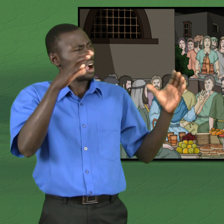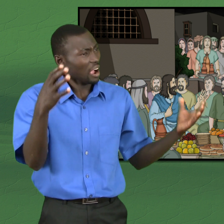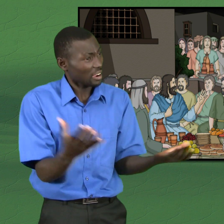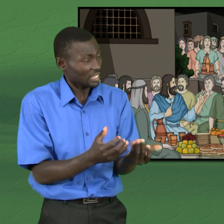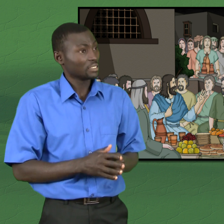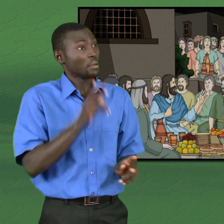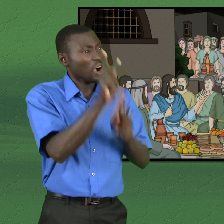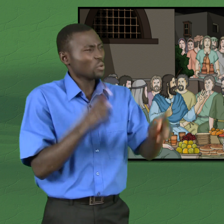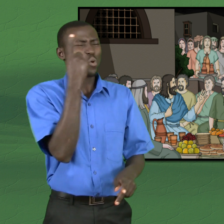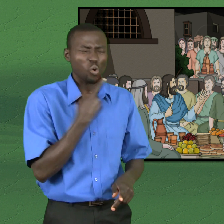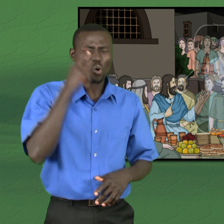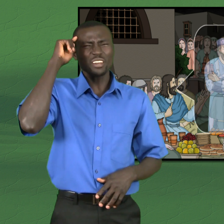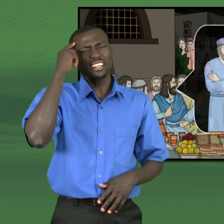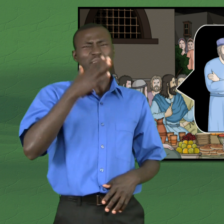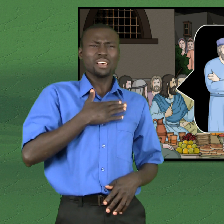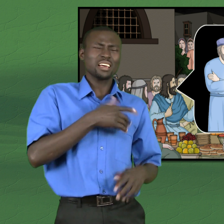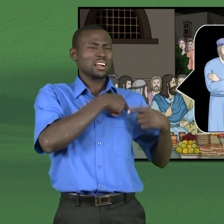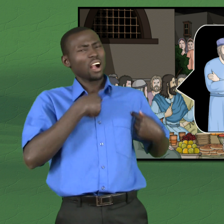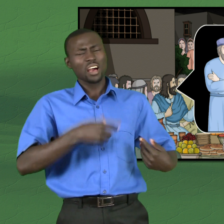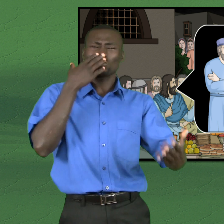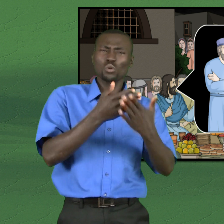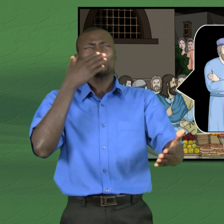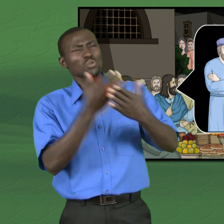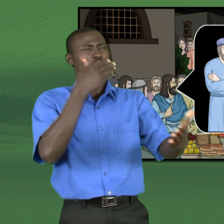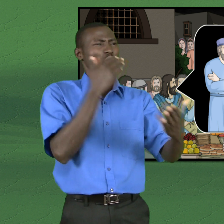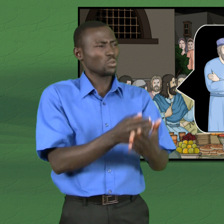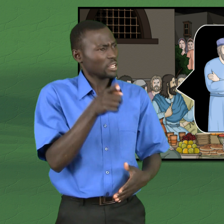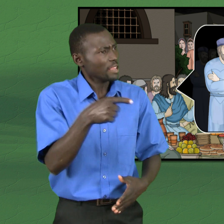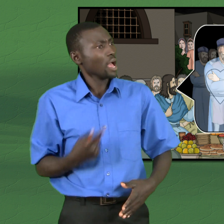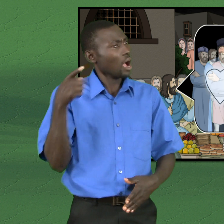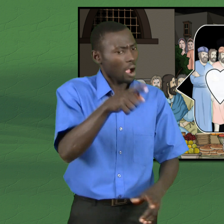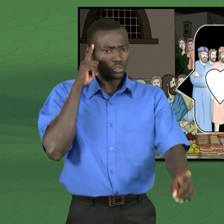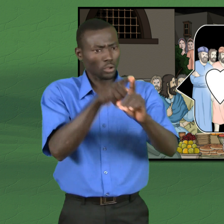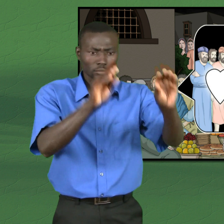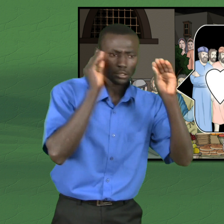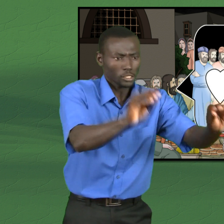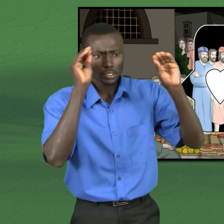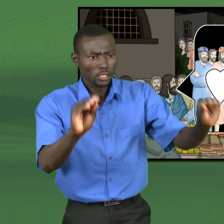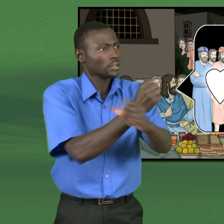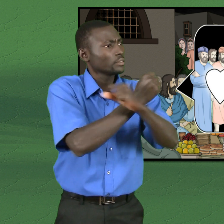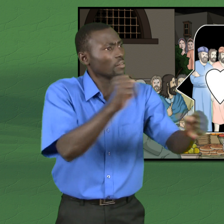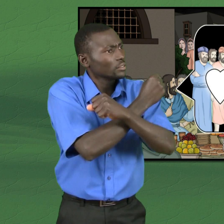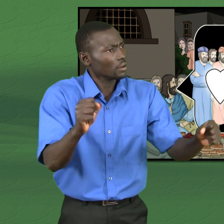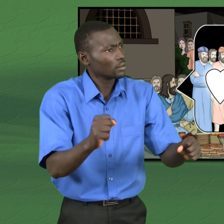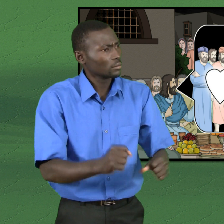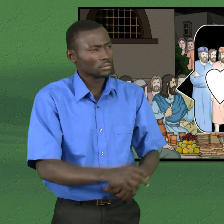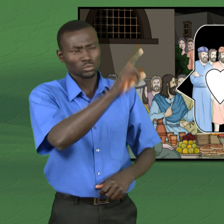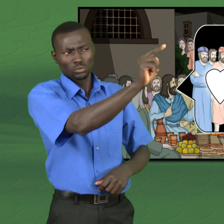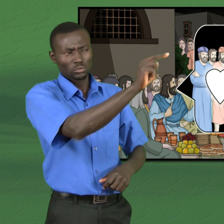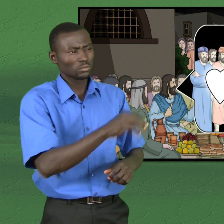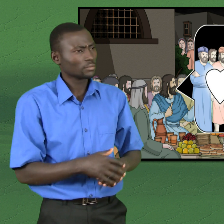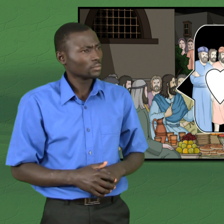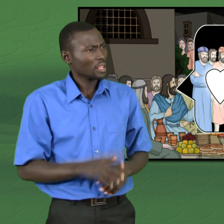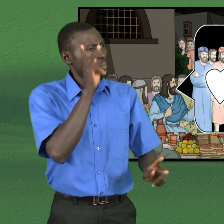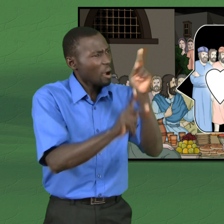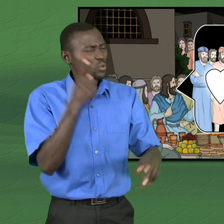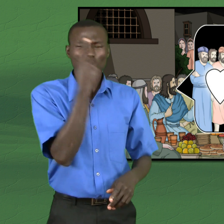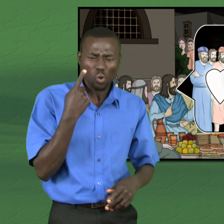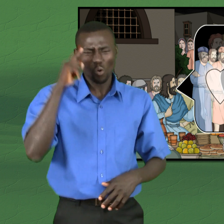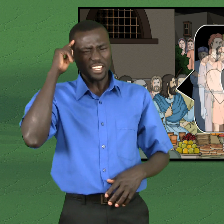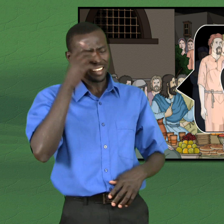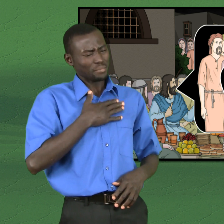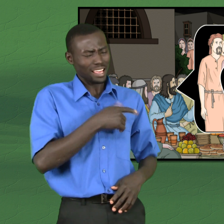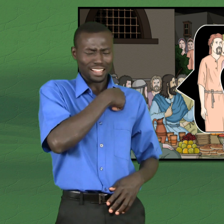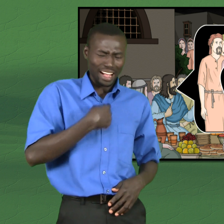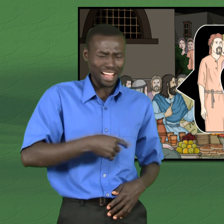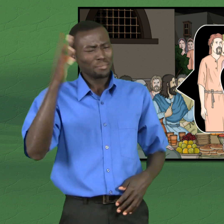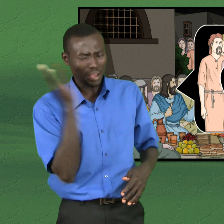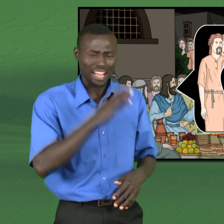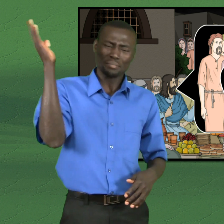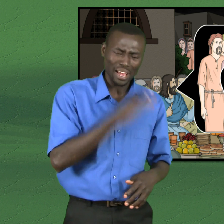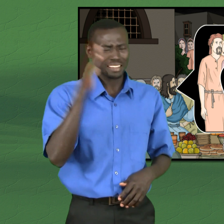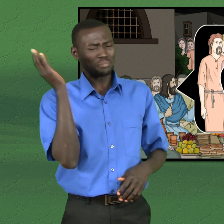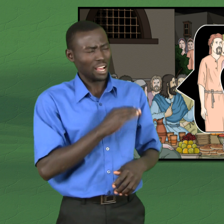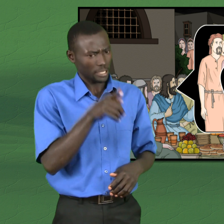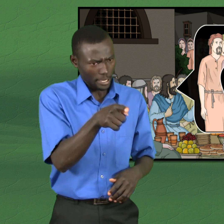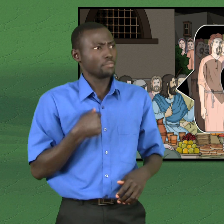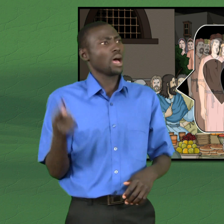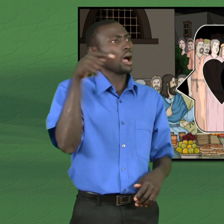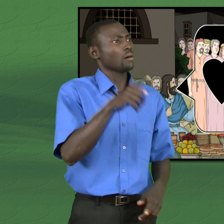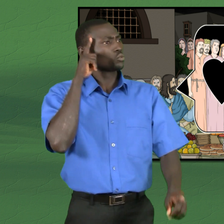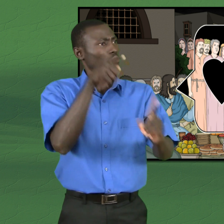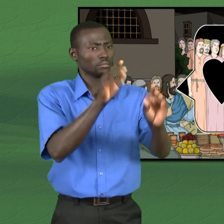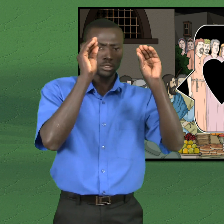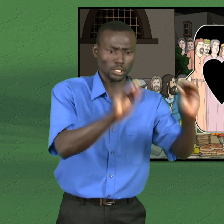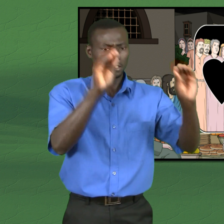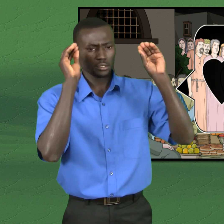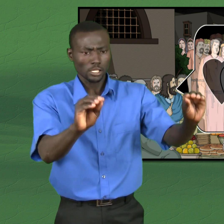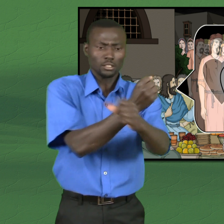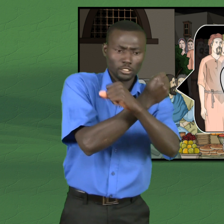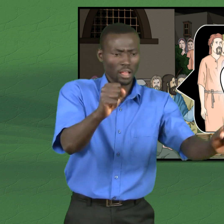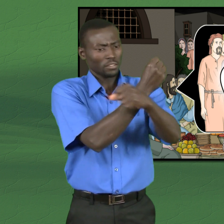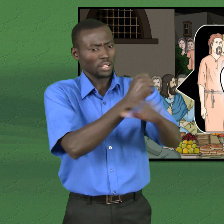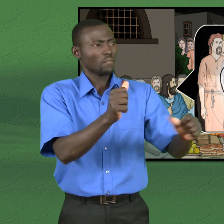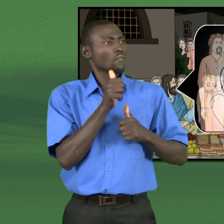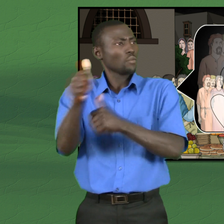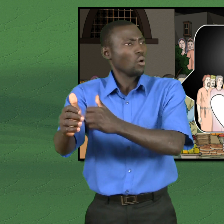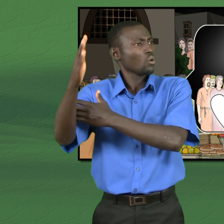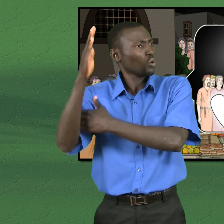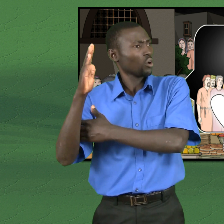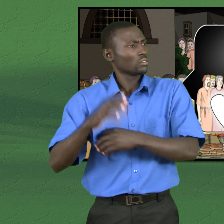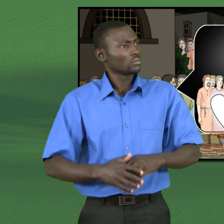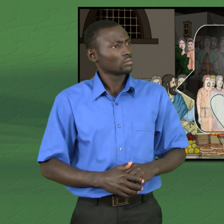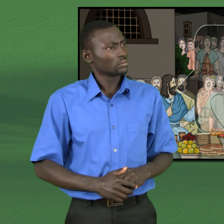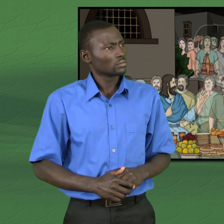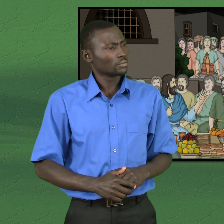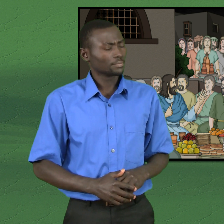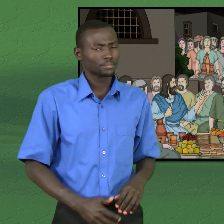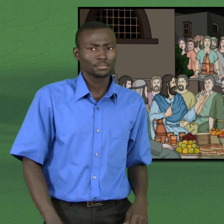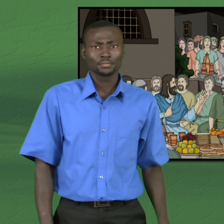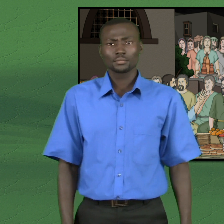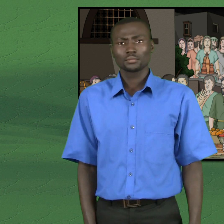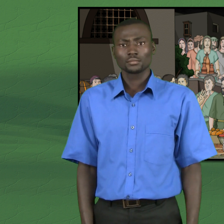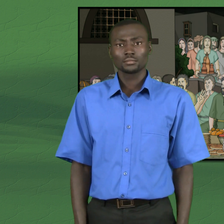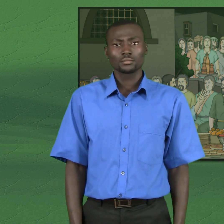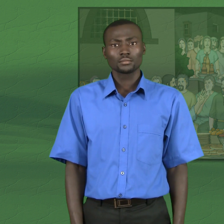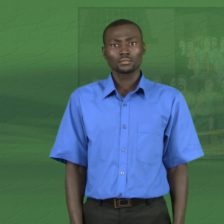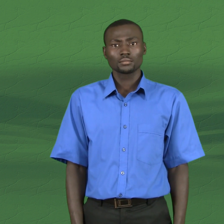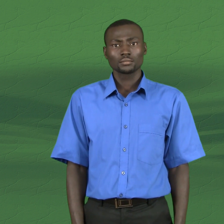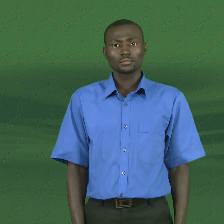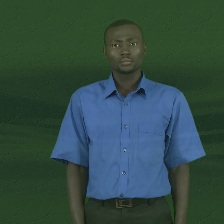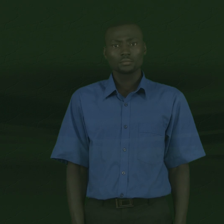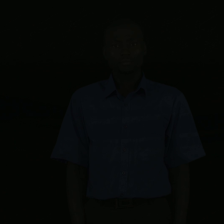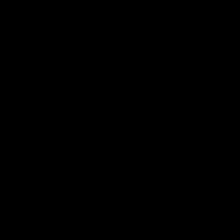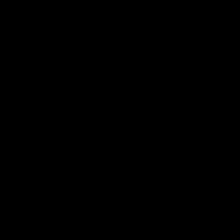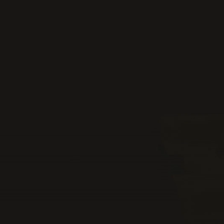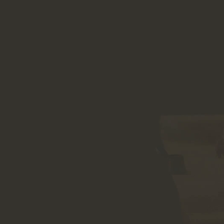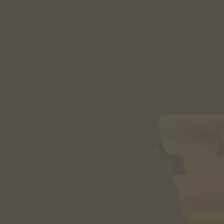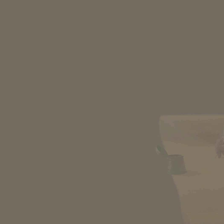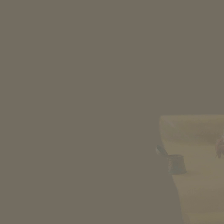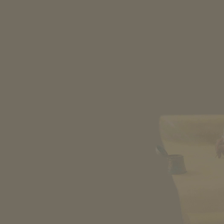I have not come to call the righteous, but sinners.”